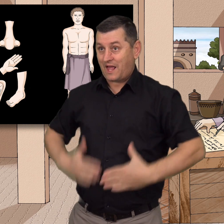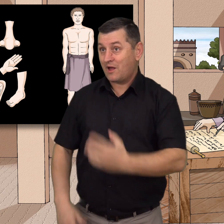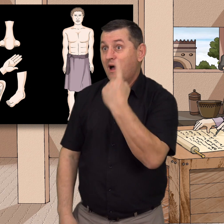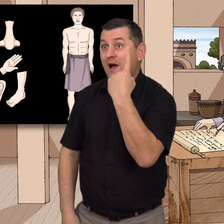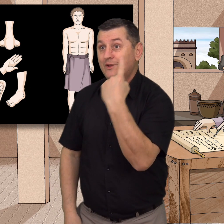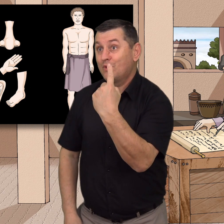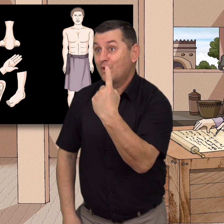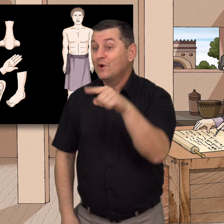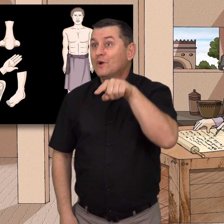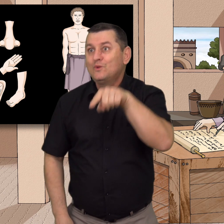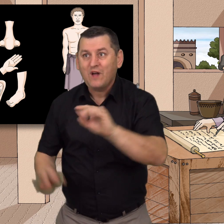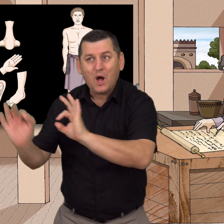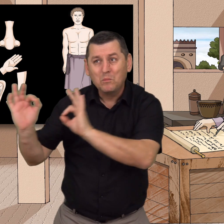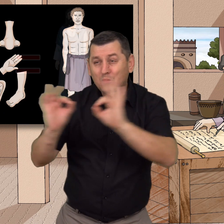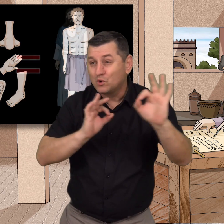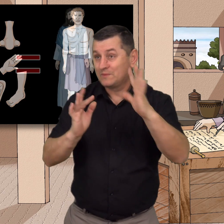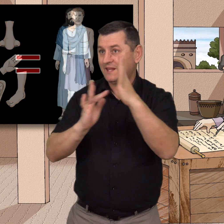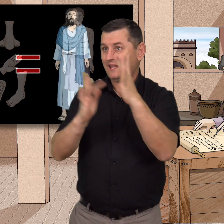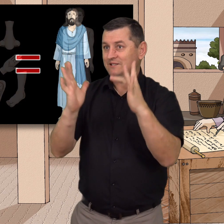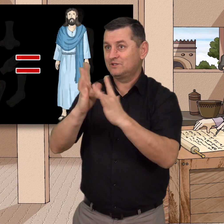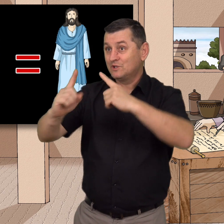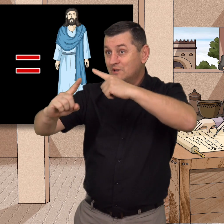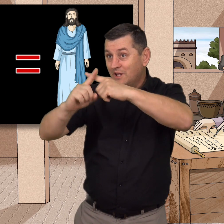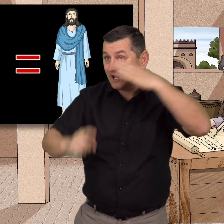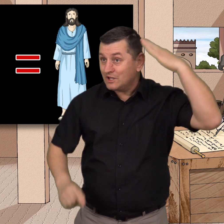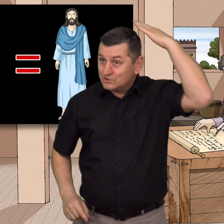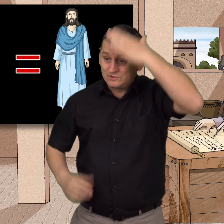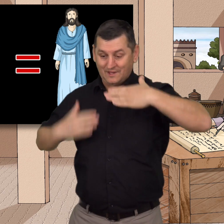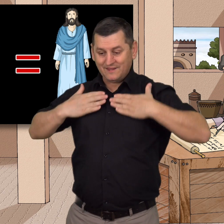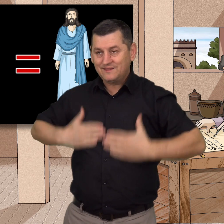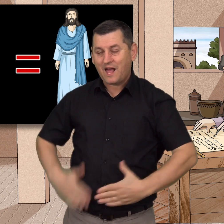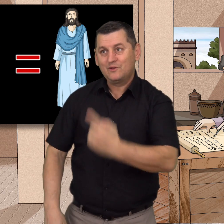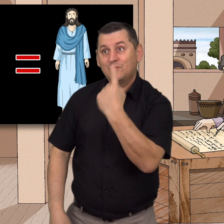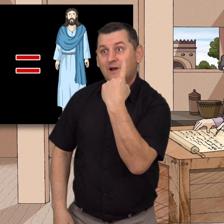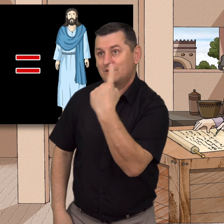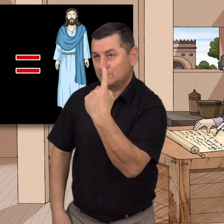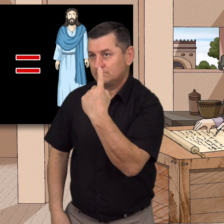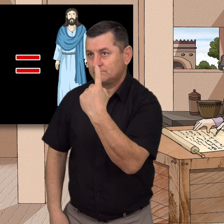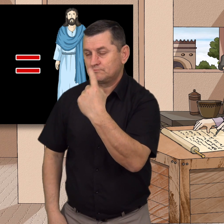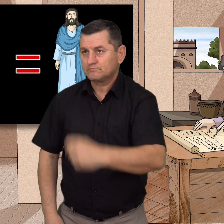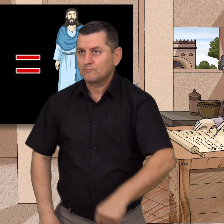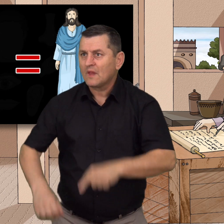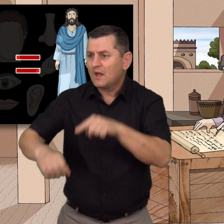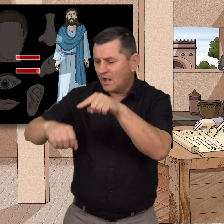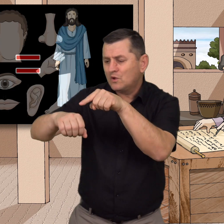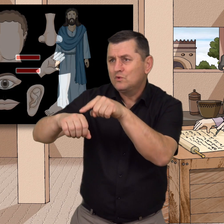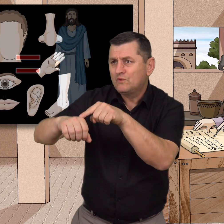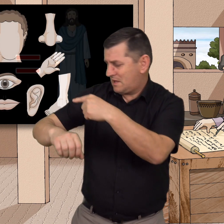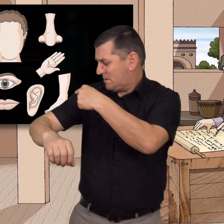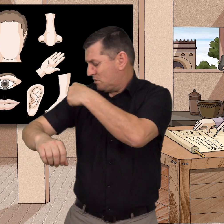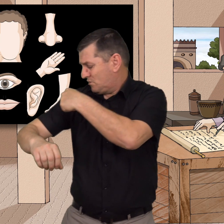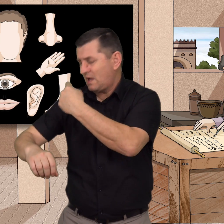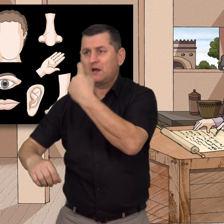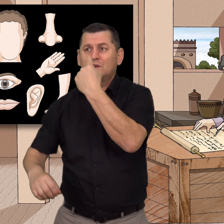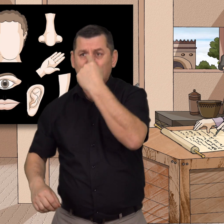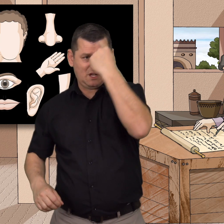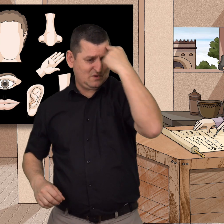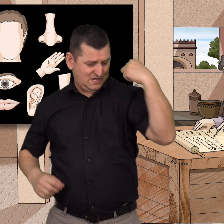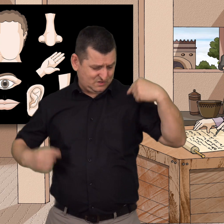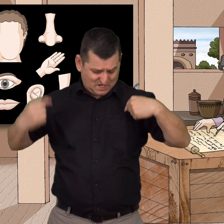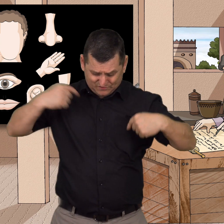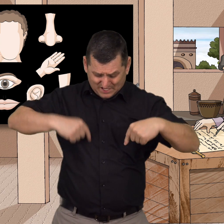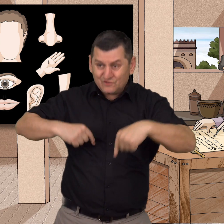So it is with Christ.